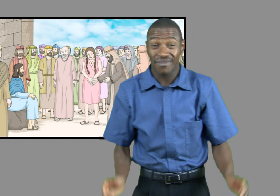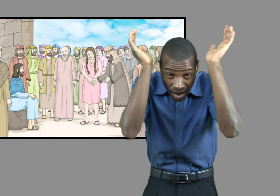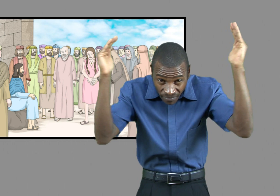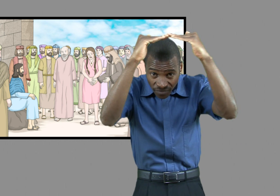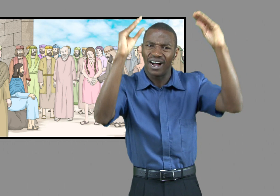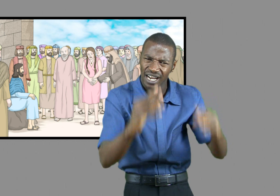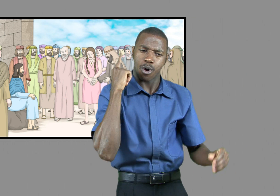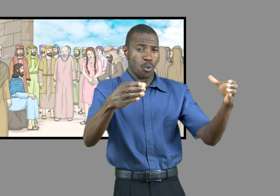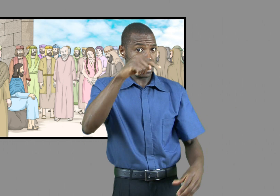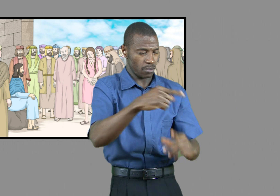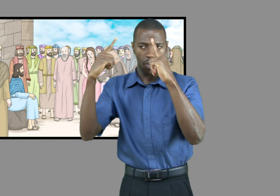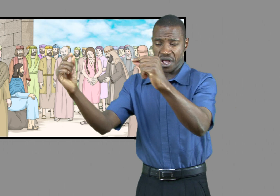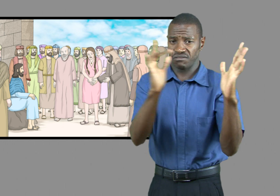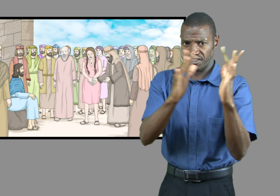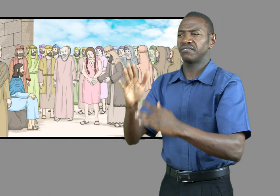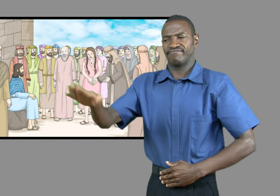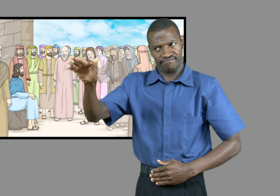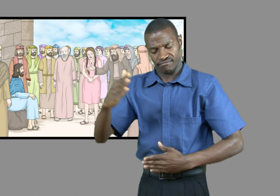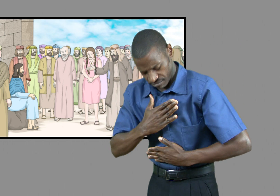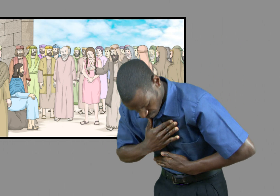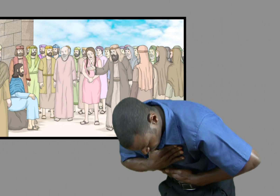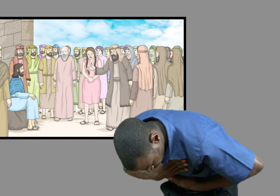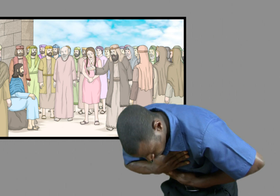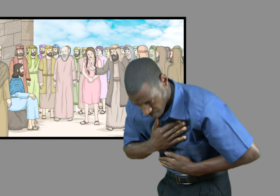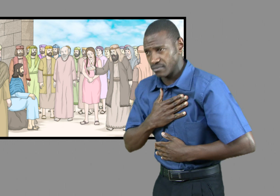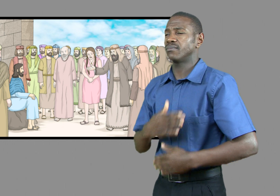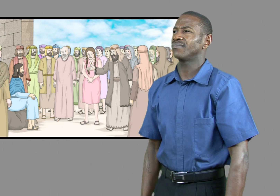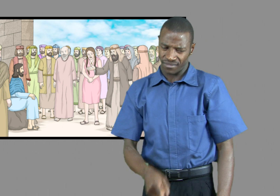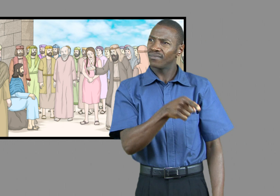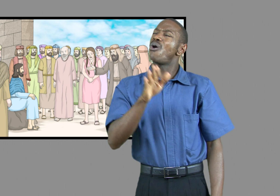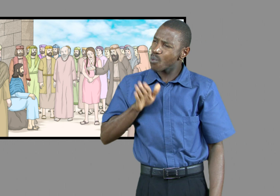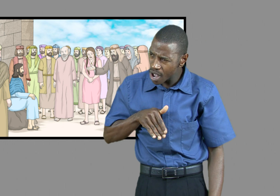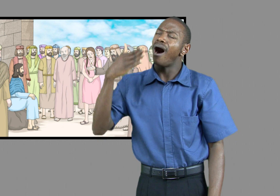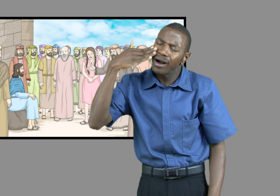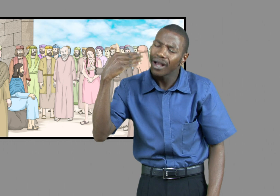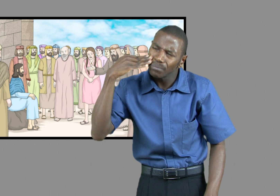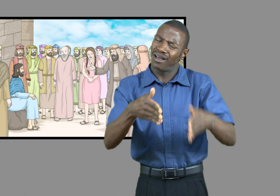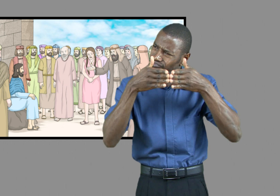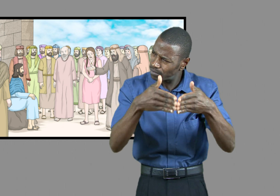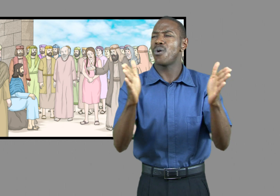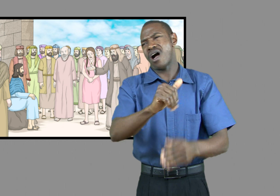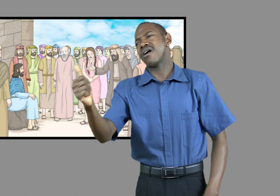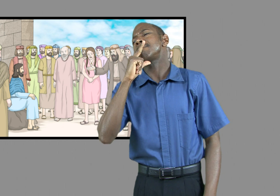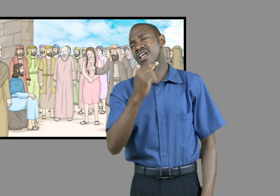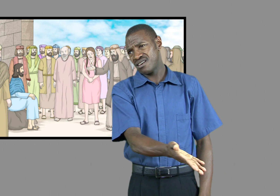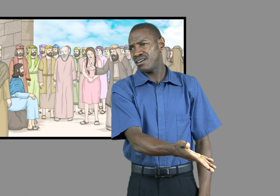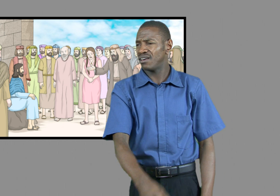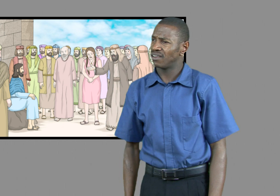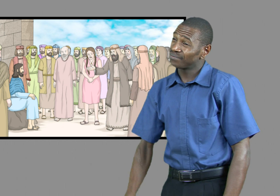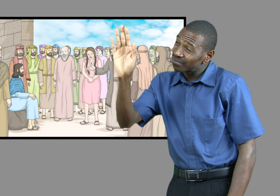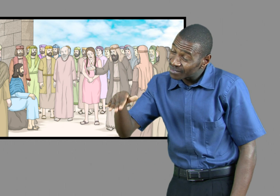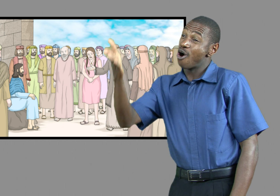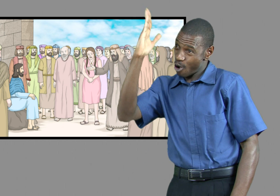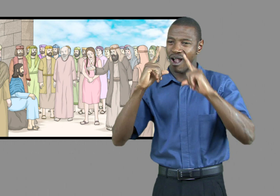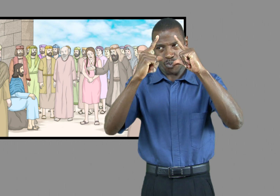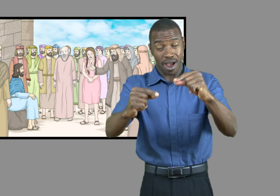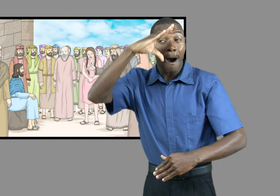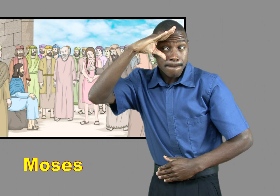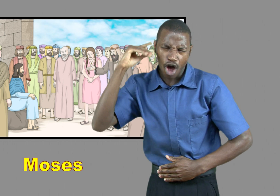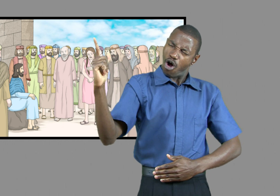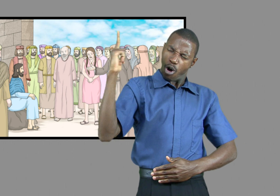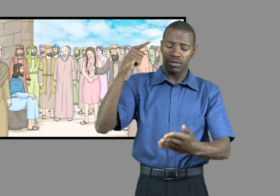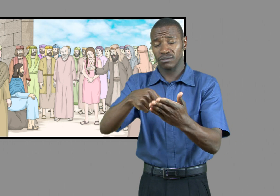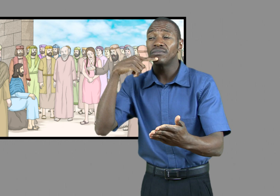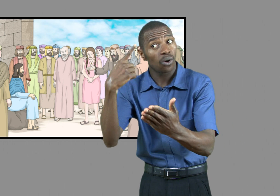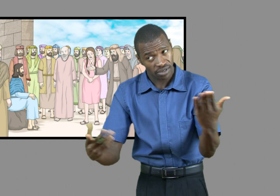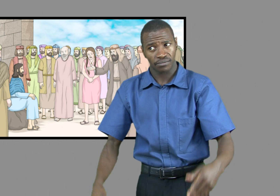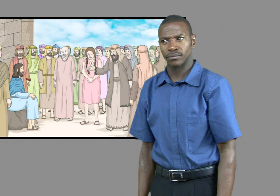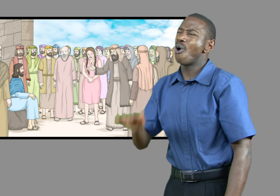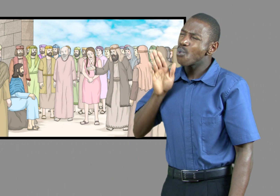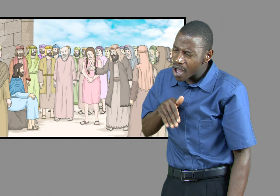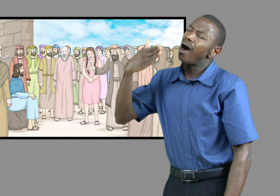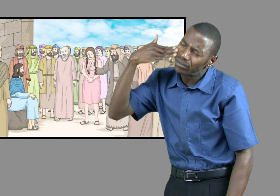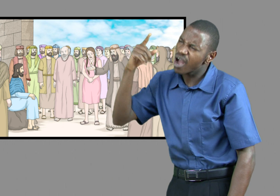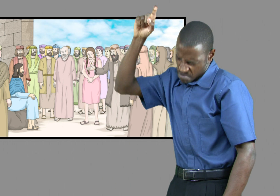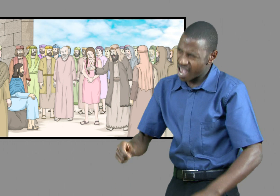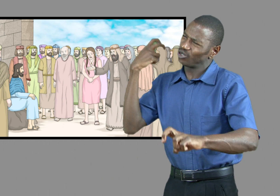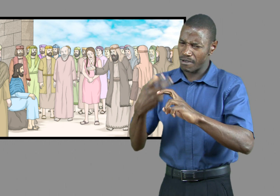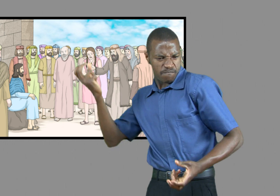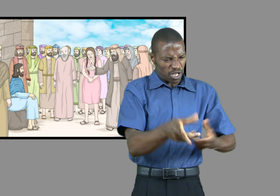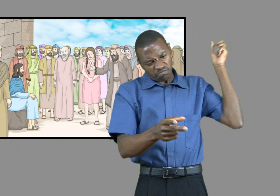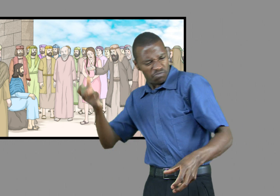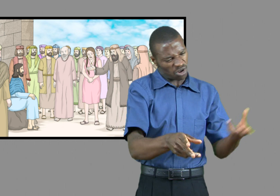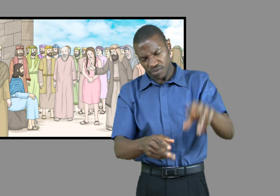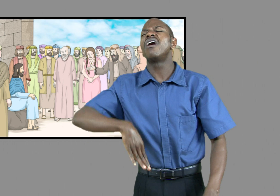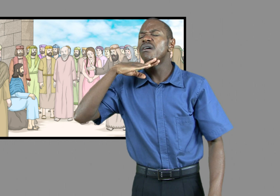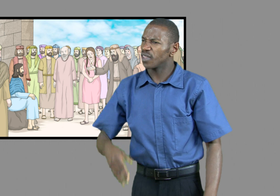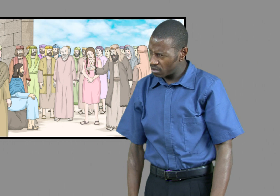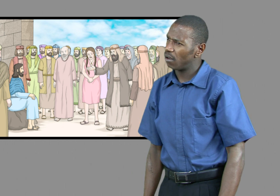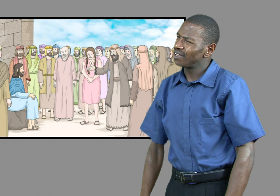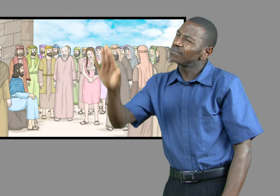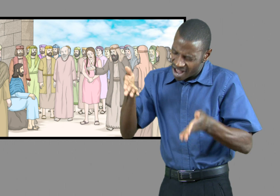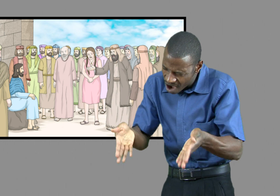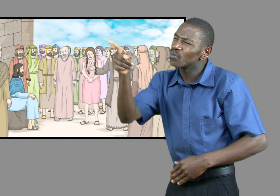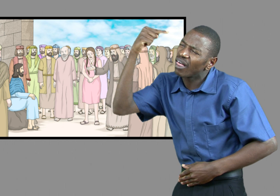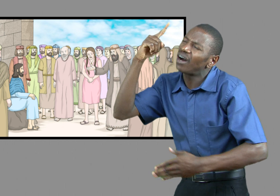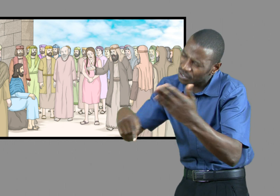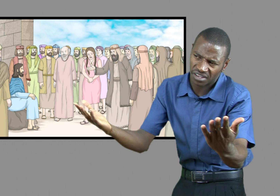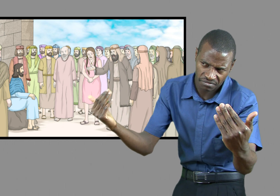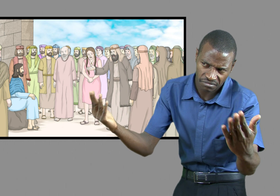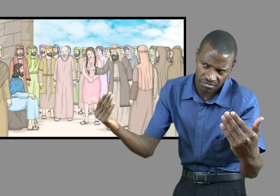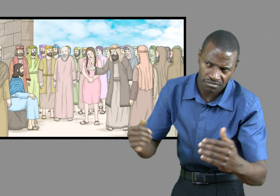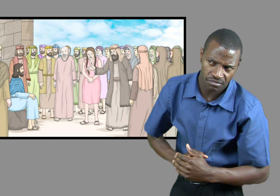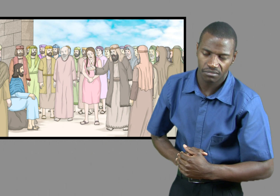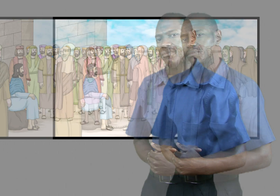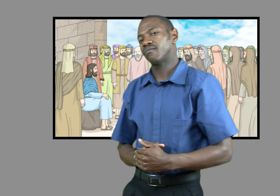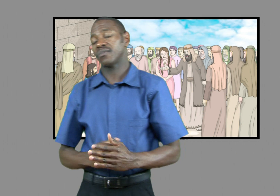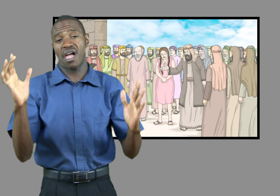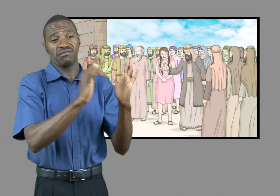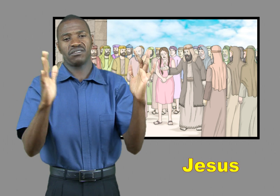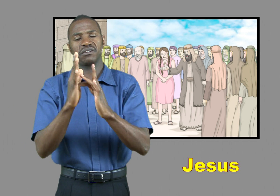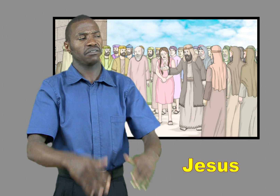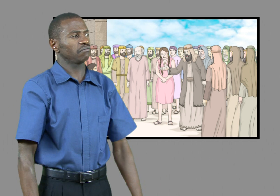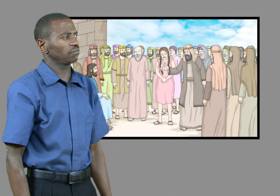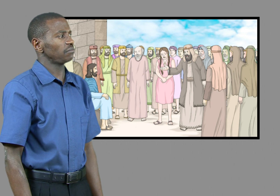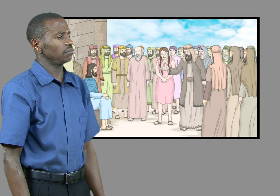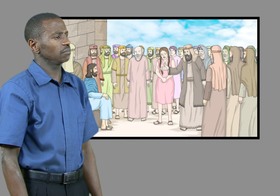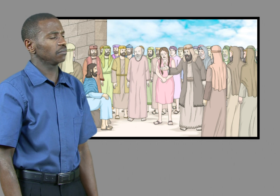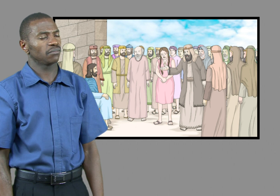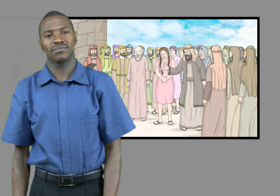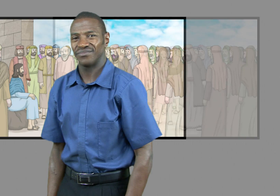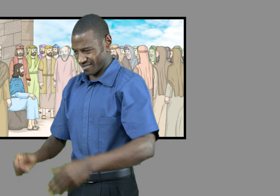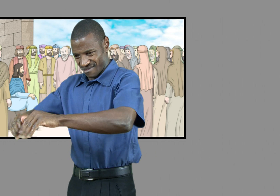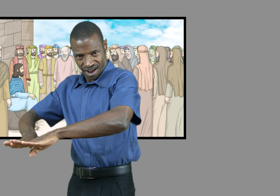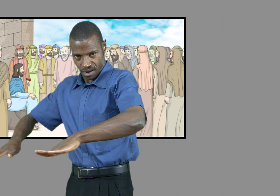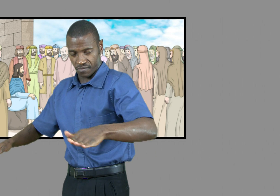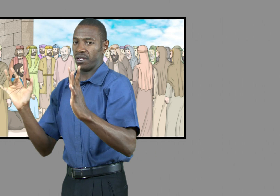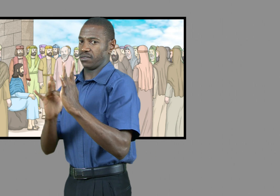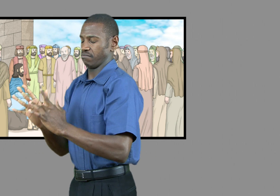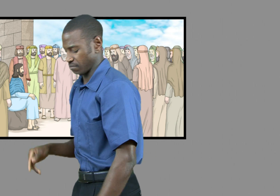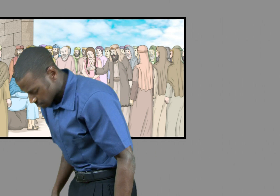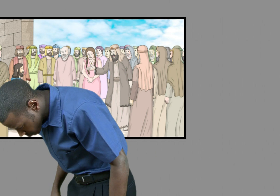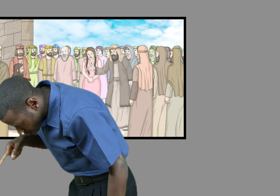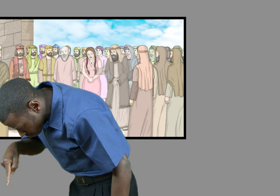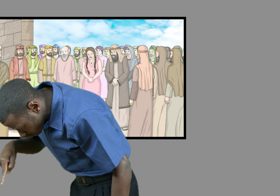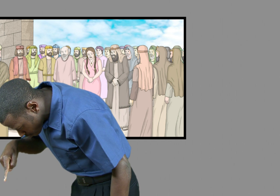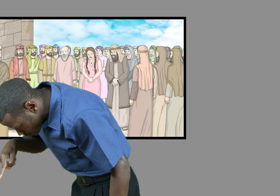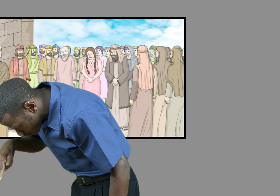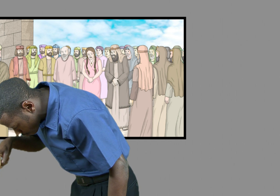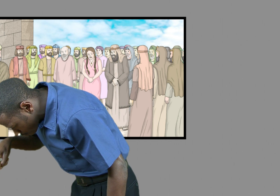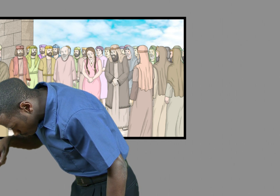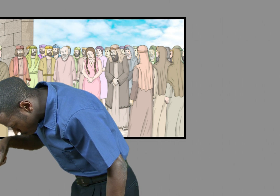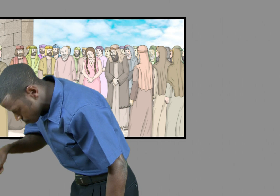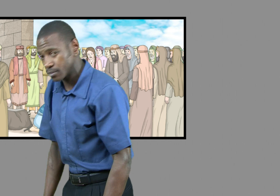So what do You say?” They said this to test Him, in order to have a basis for accusing Him. But Jesus bent down and began to write on the ground with His finger.